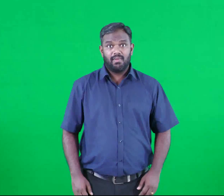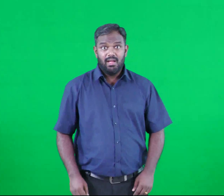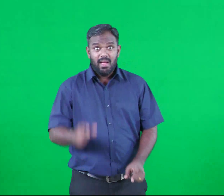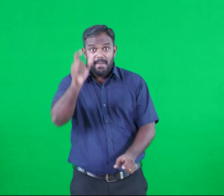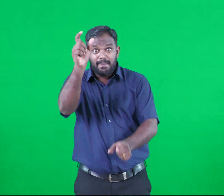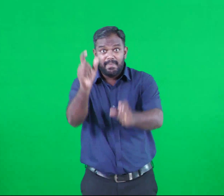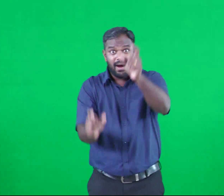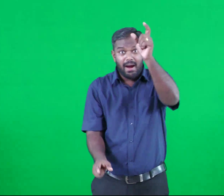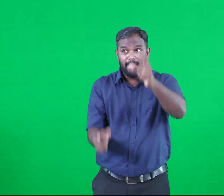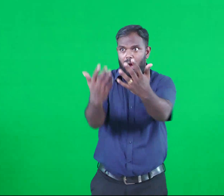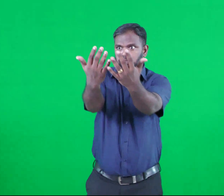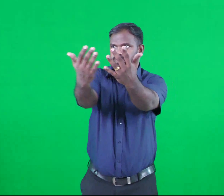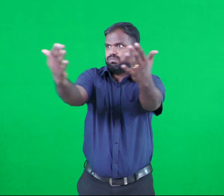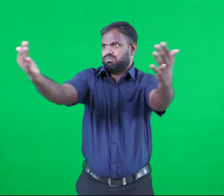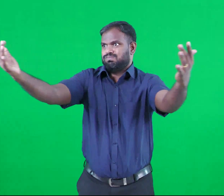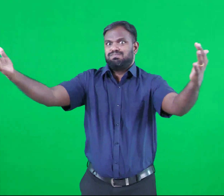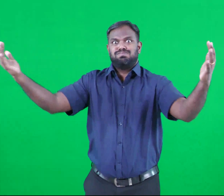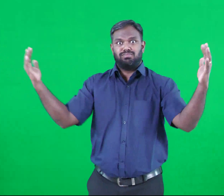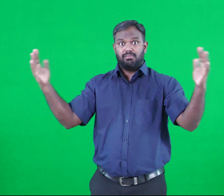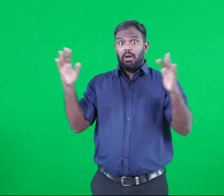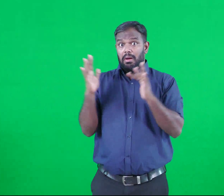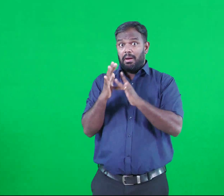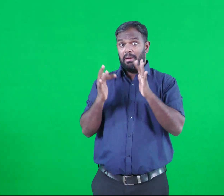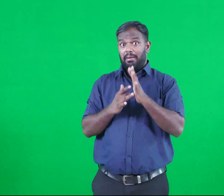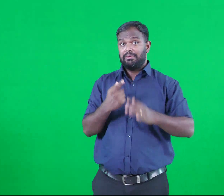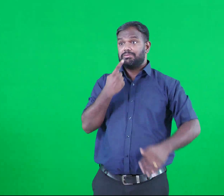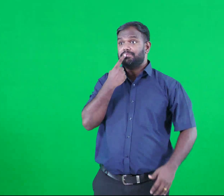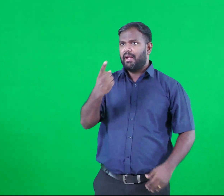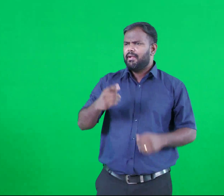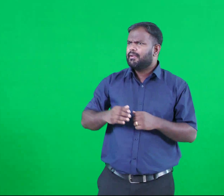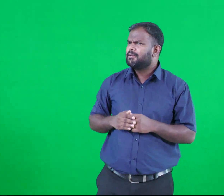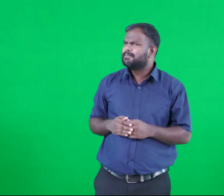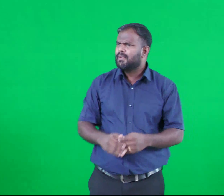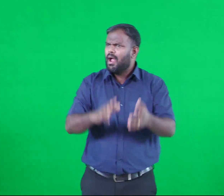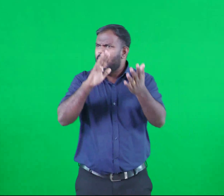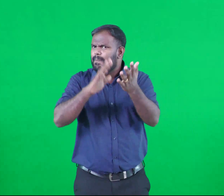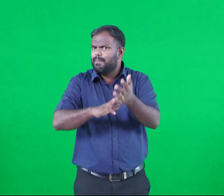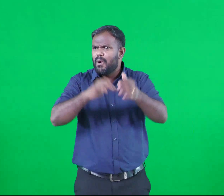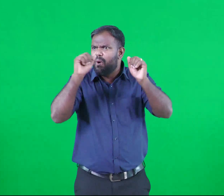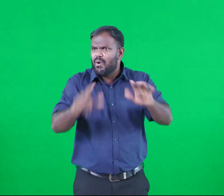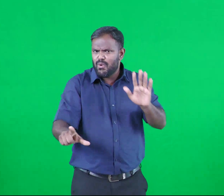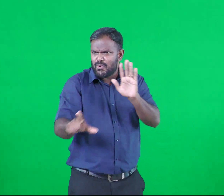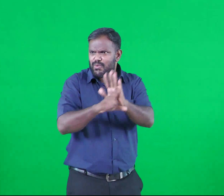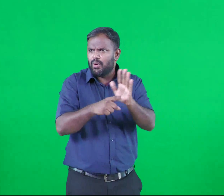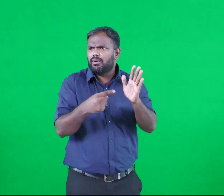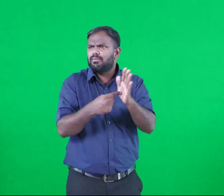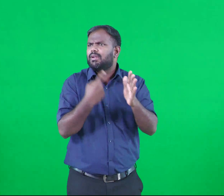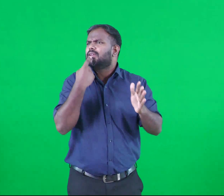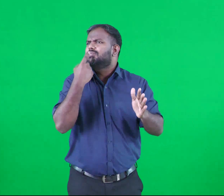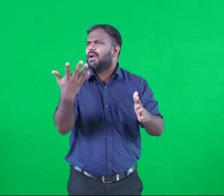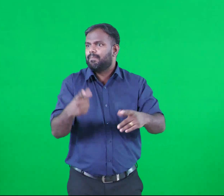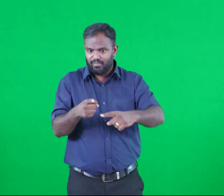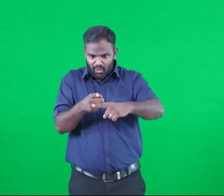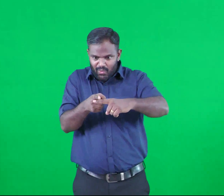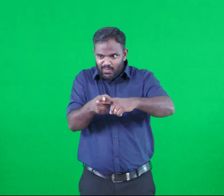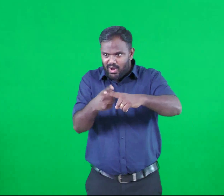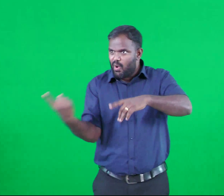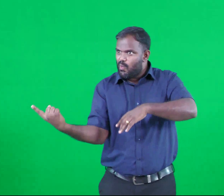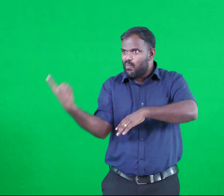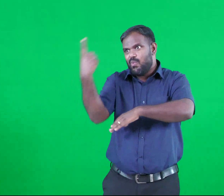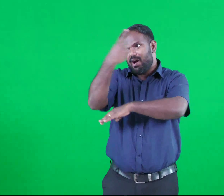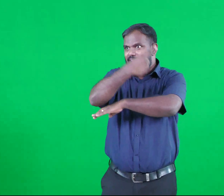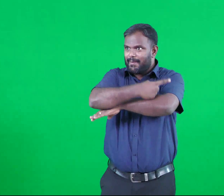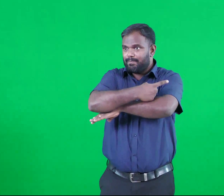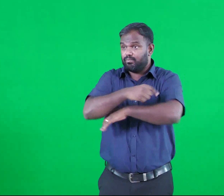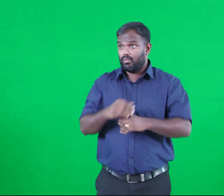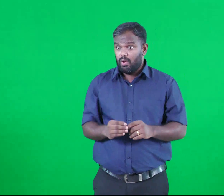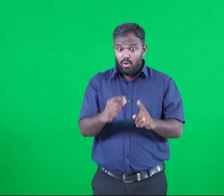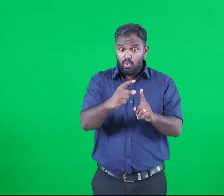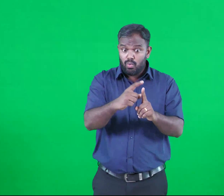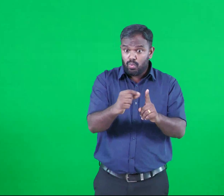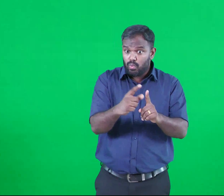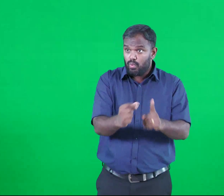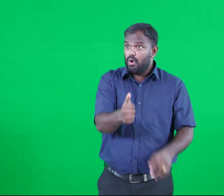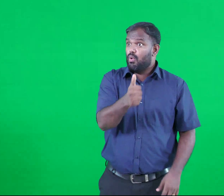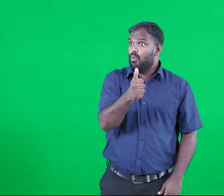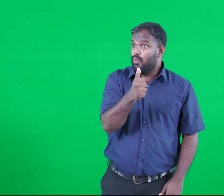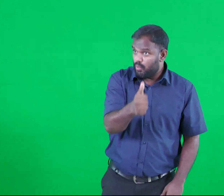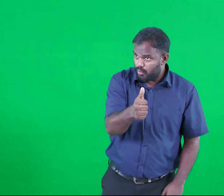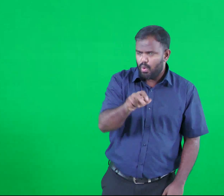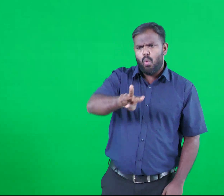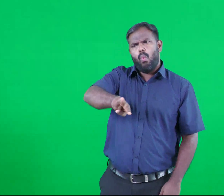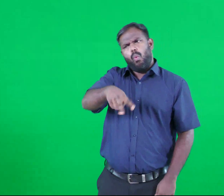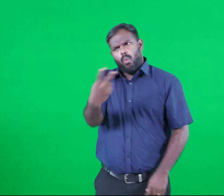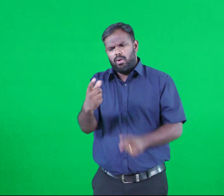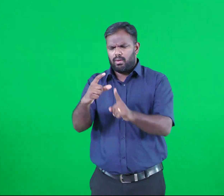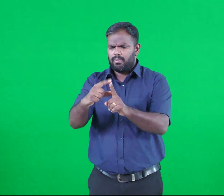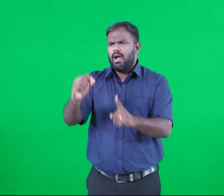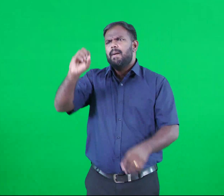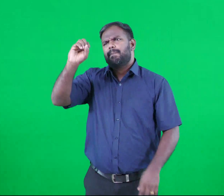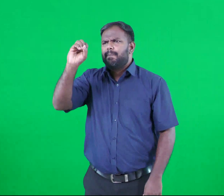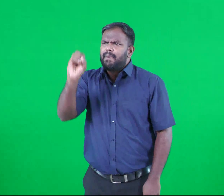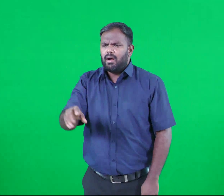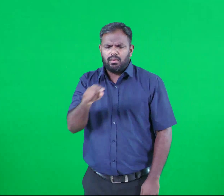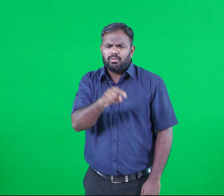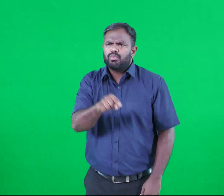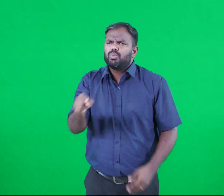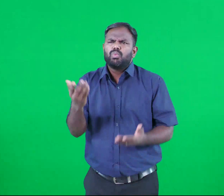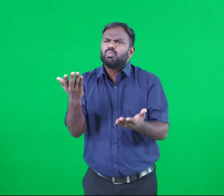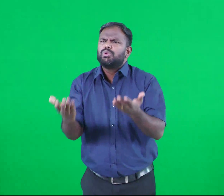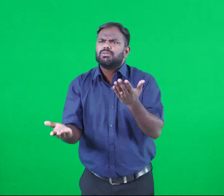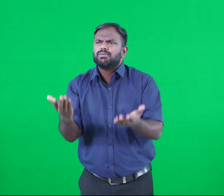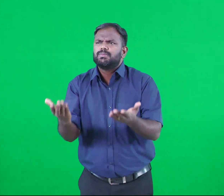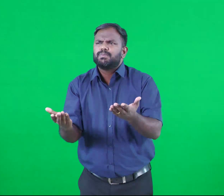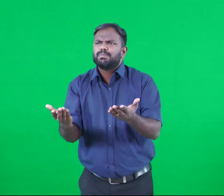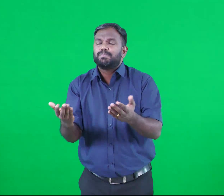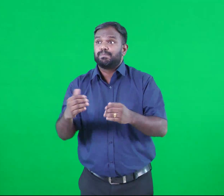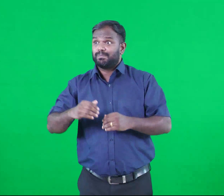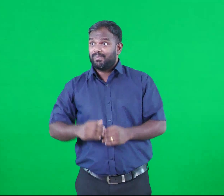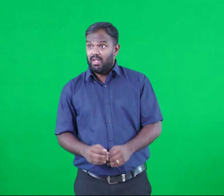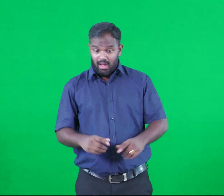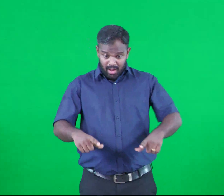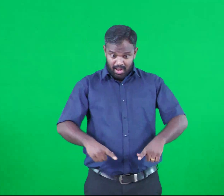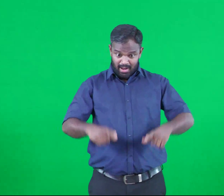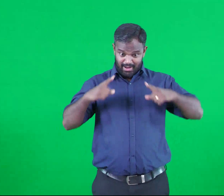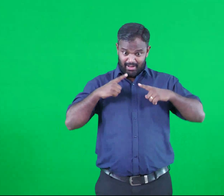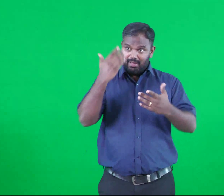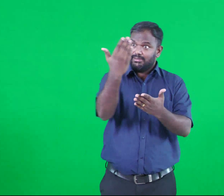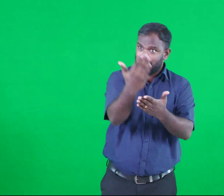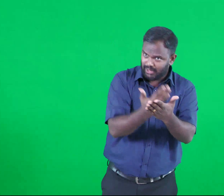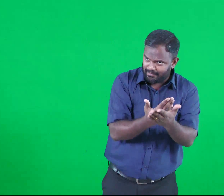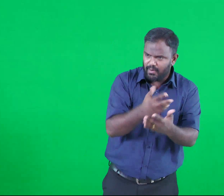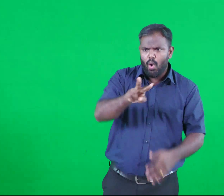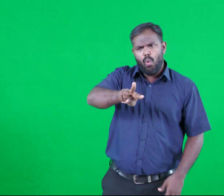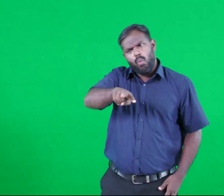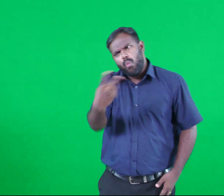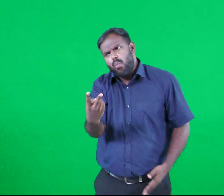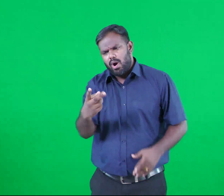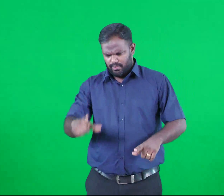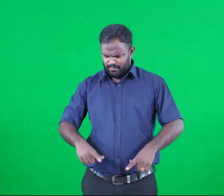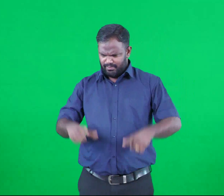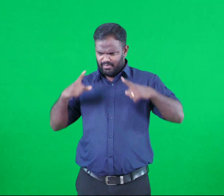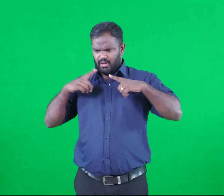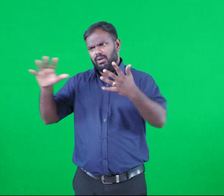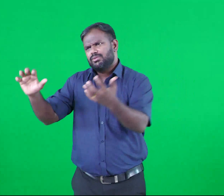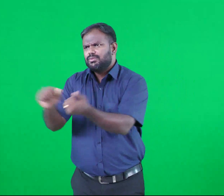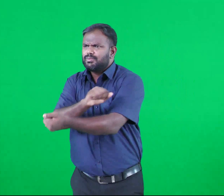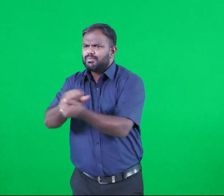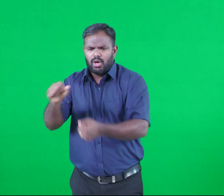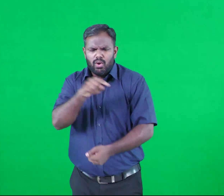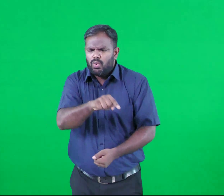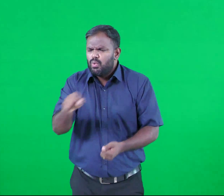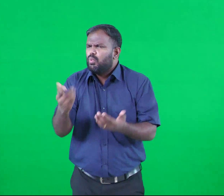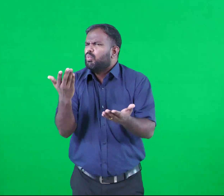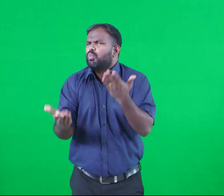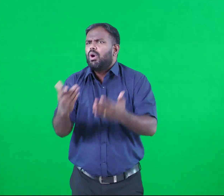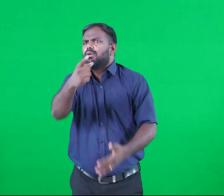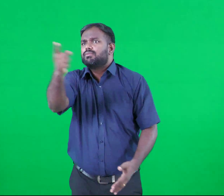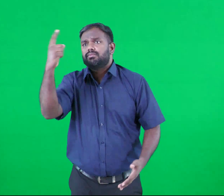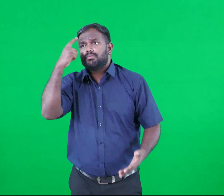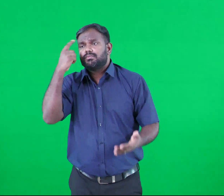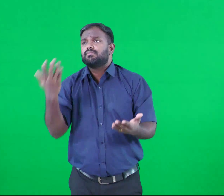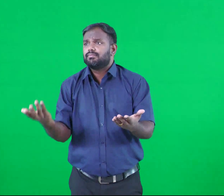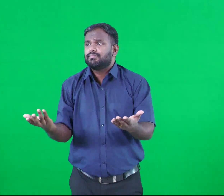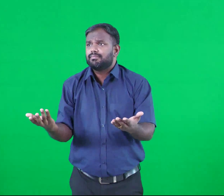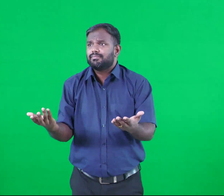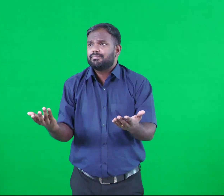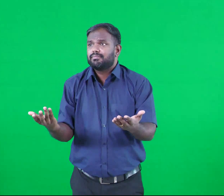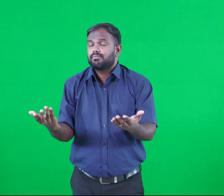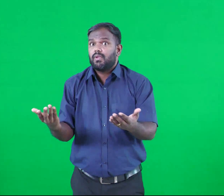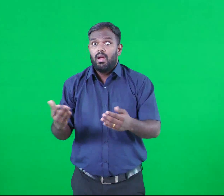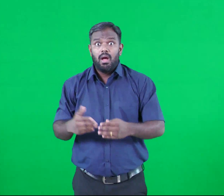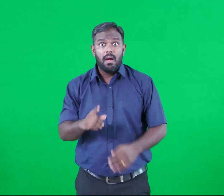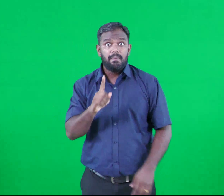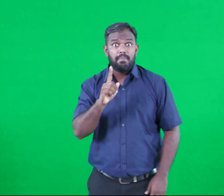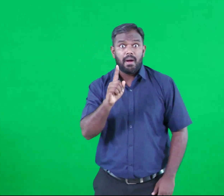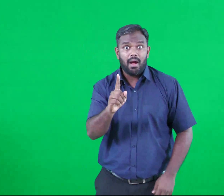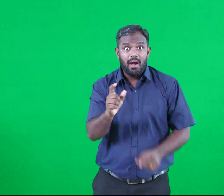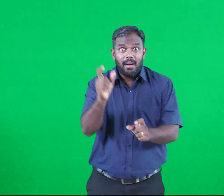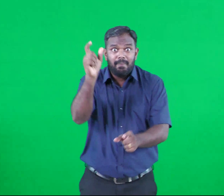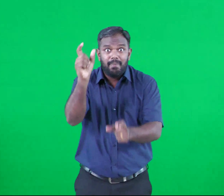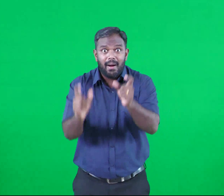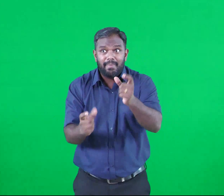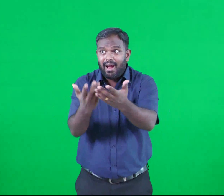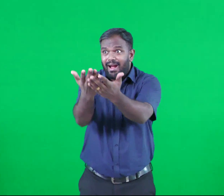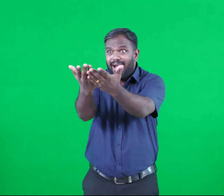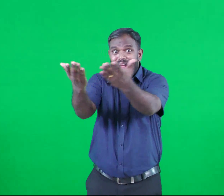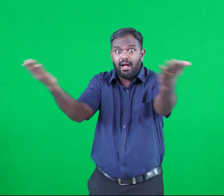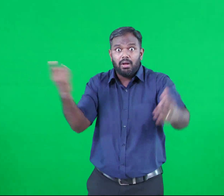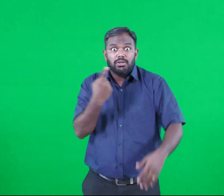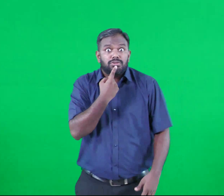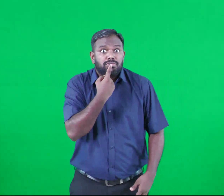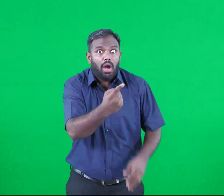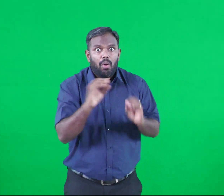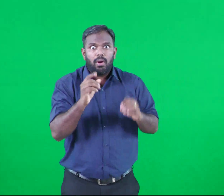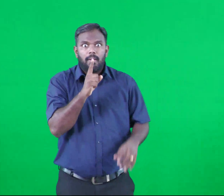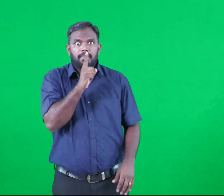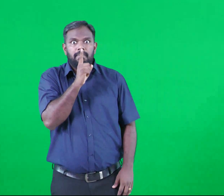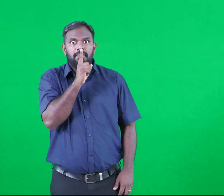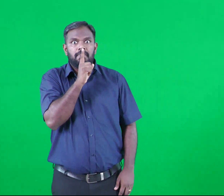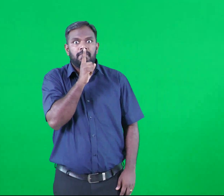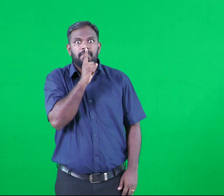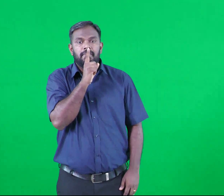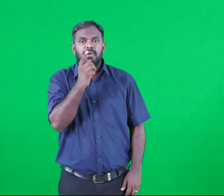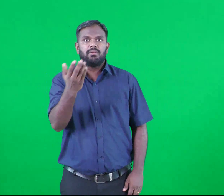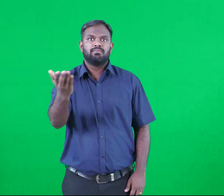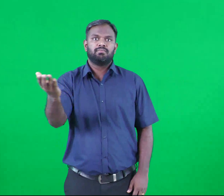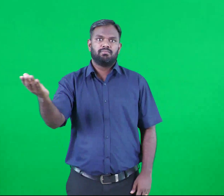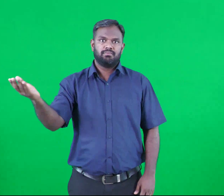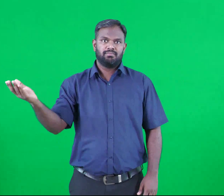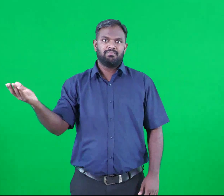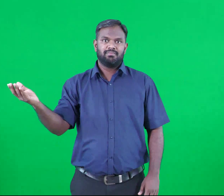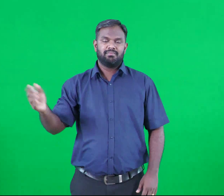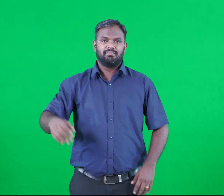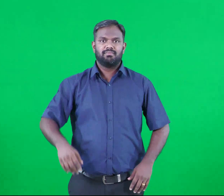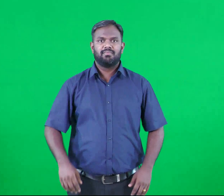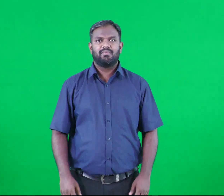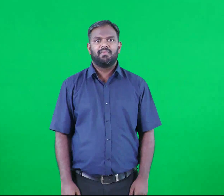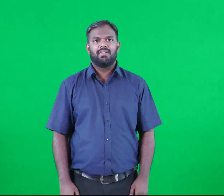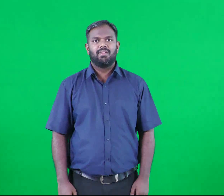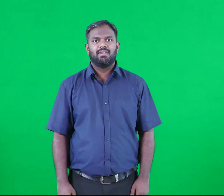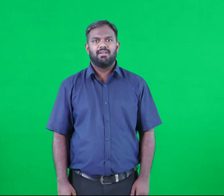And He asked them, "Which is lawful on the Sabbath: to do good or to do evil, to save life or to destroy it?"